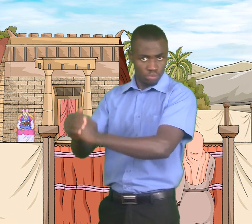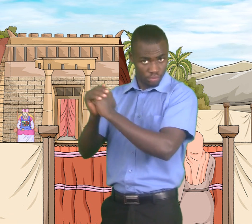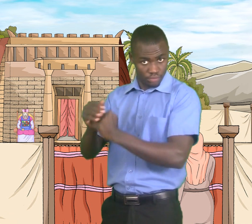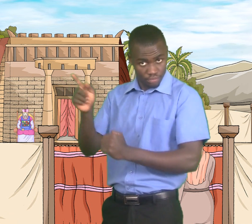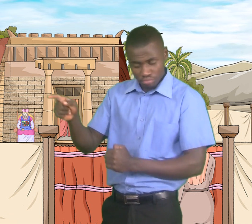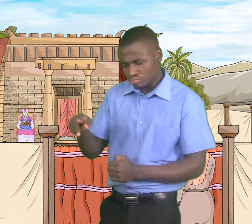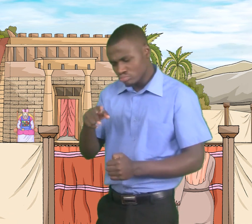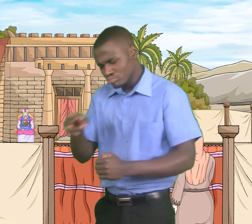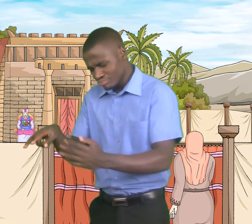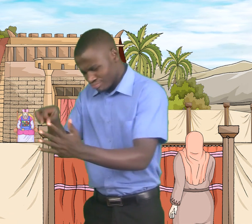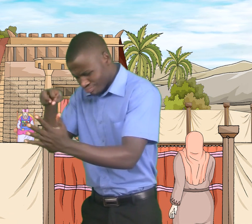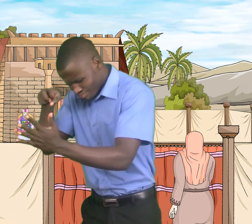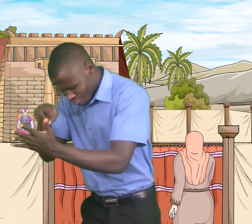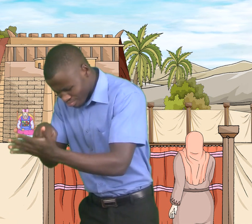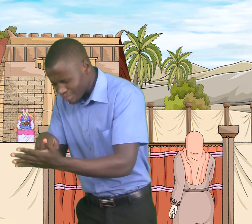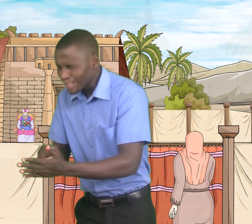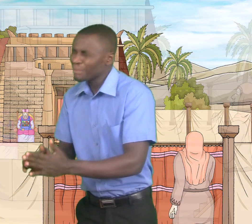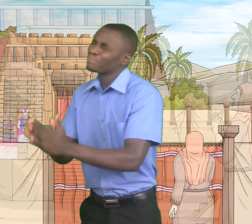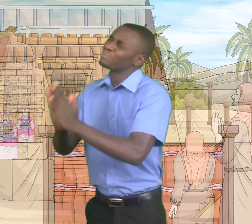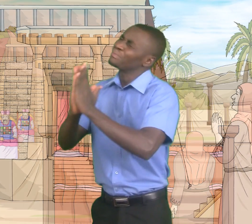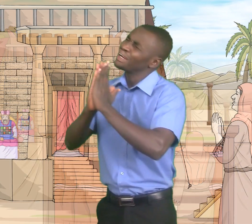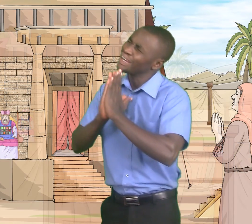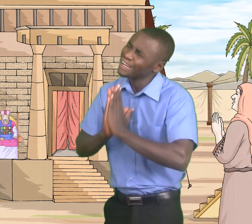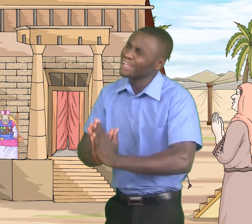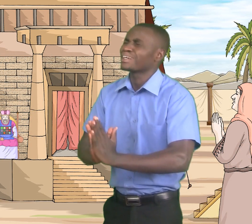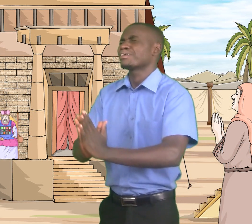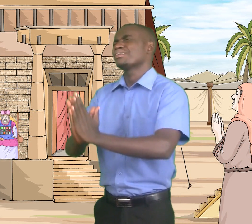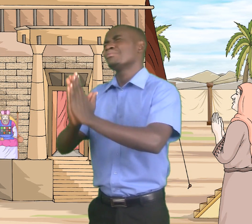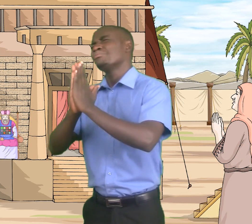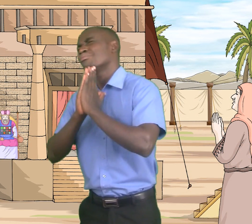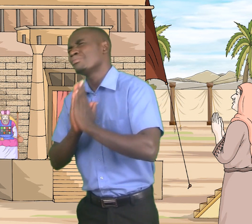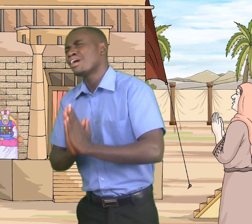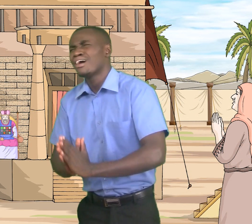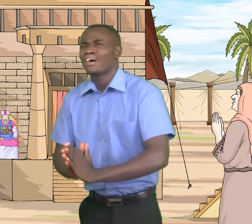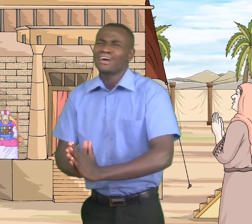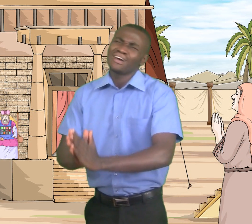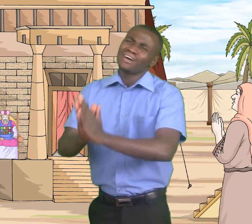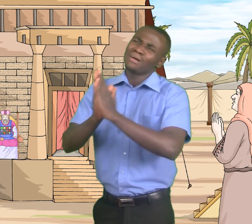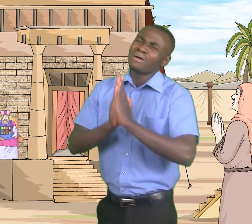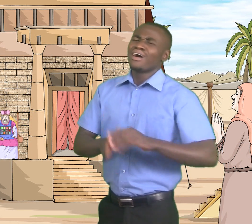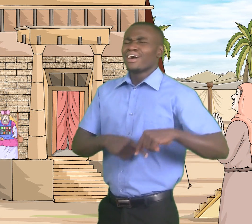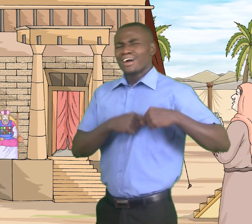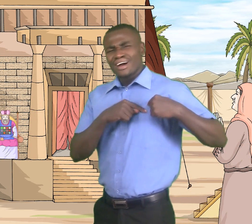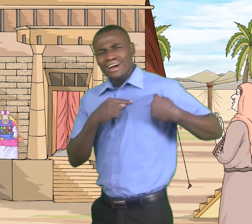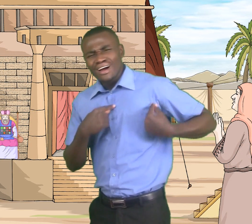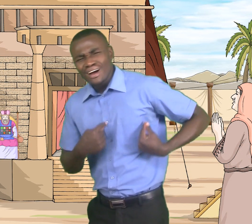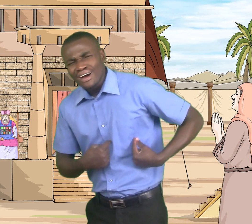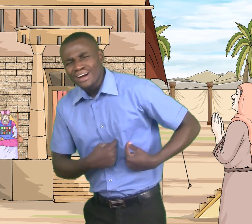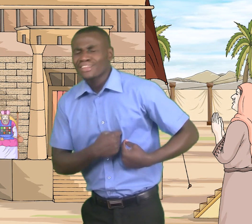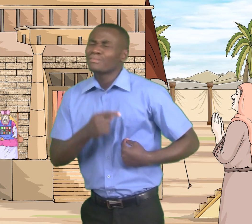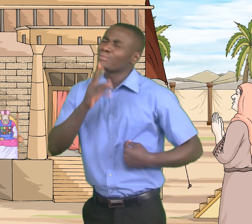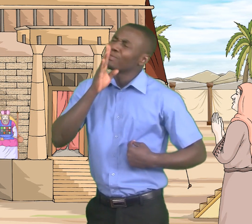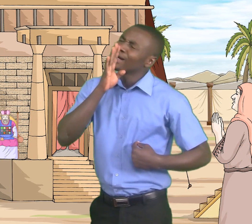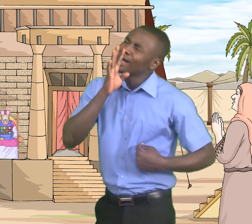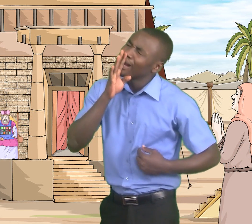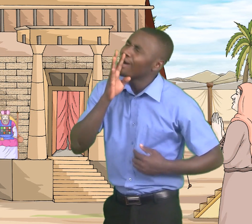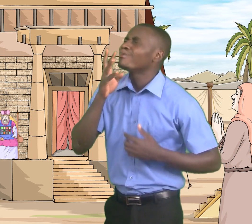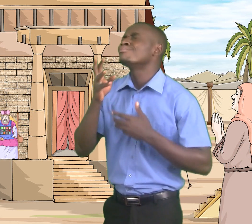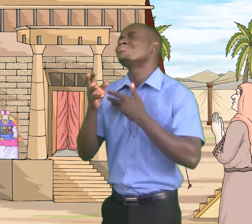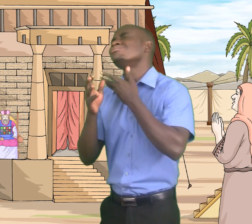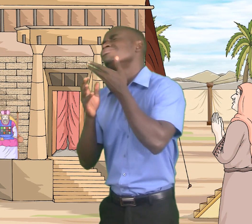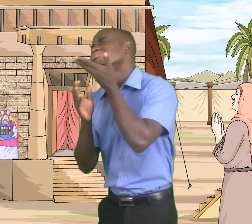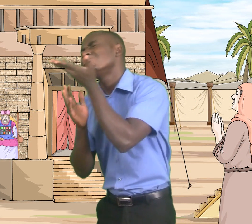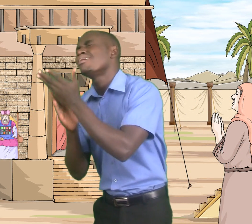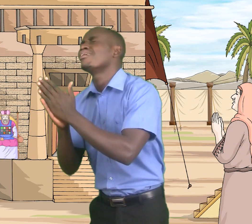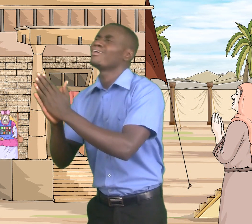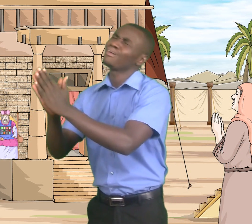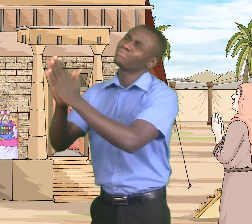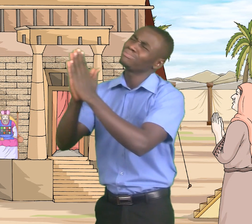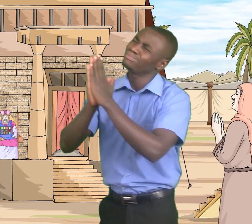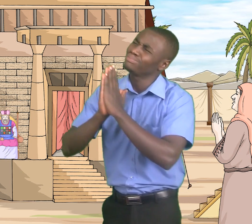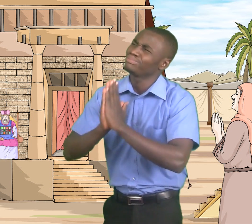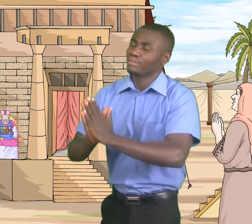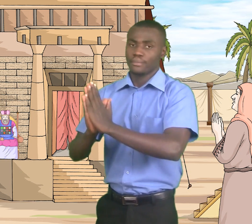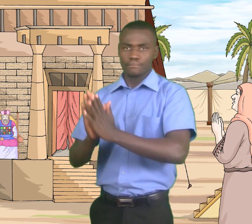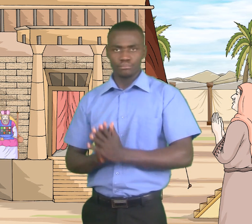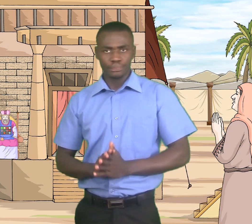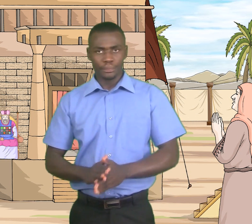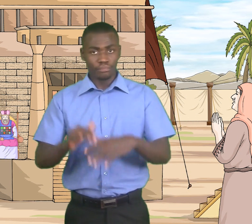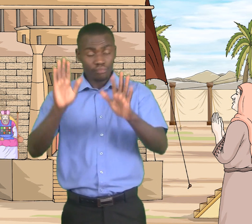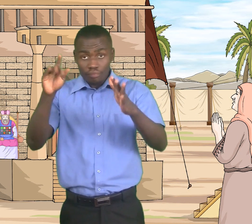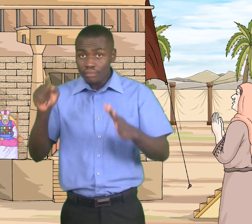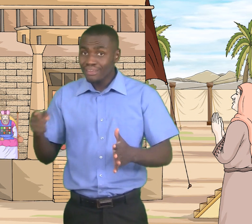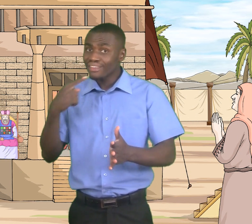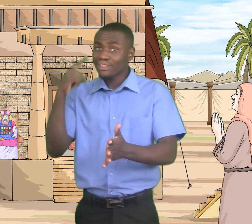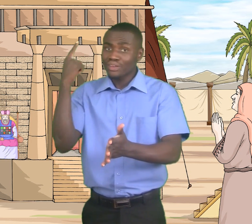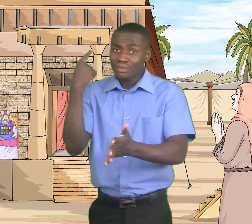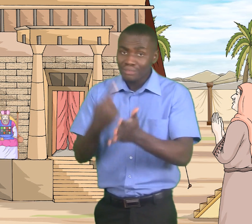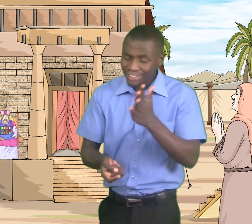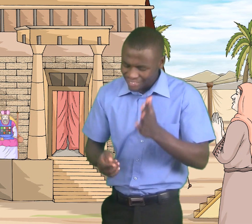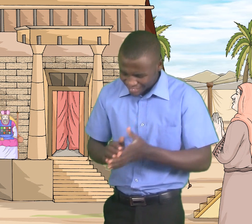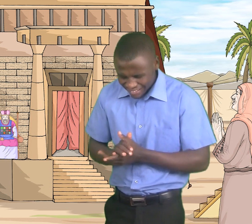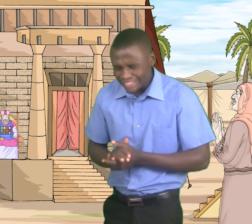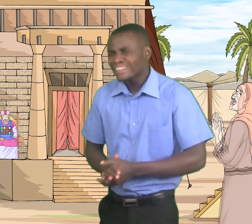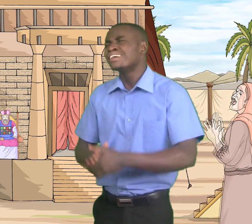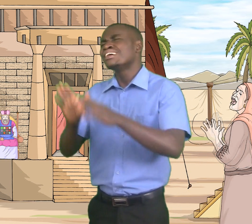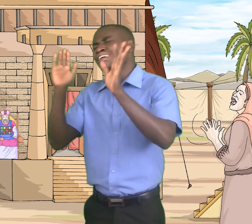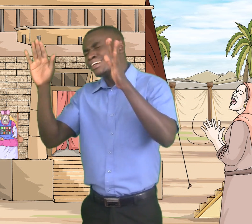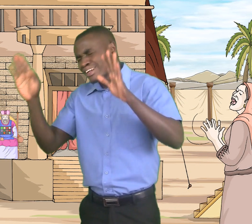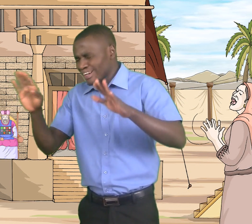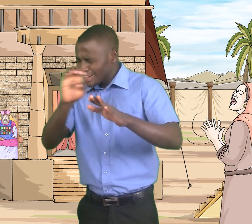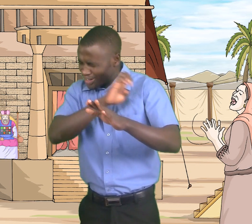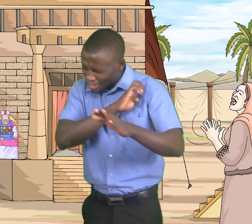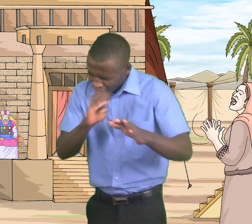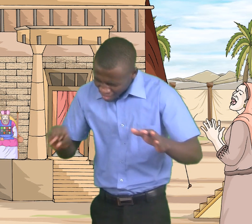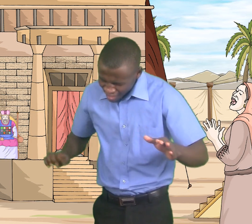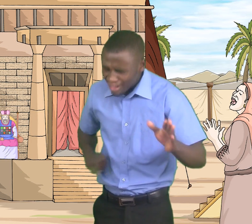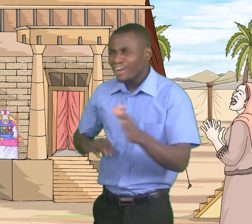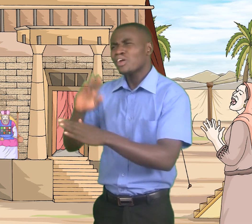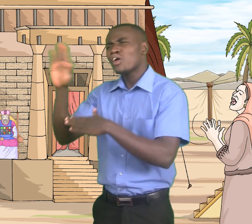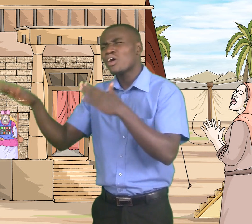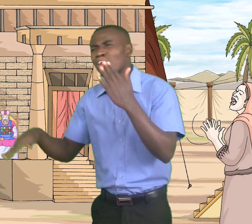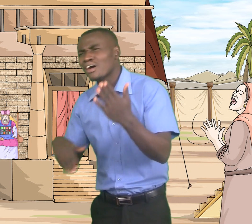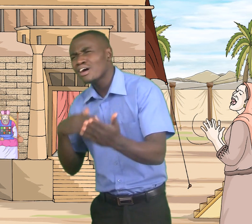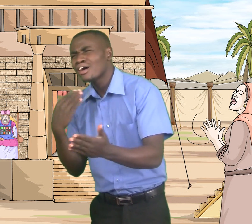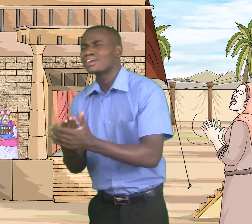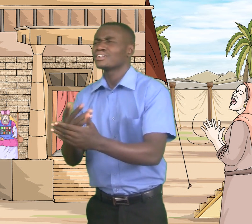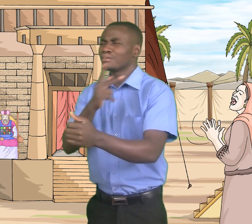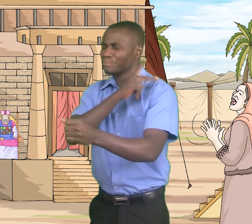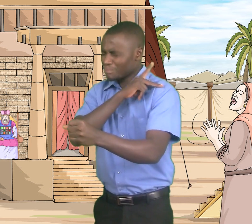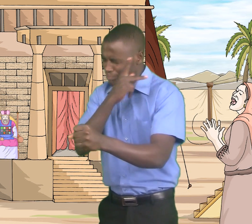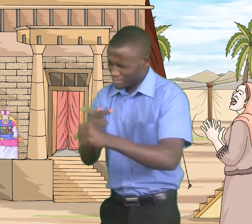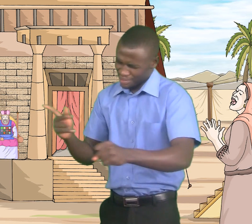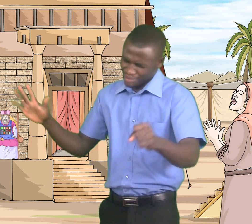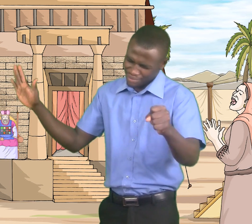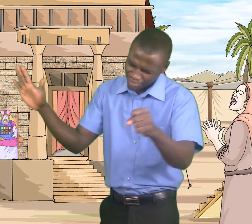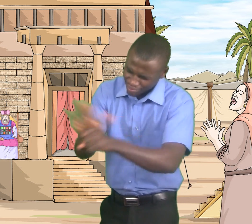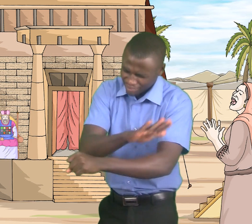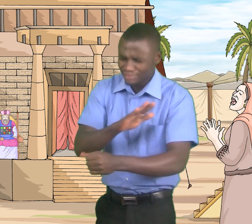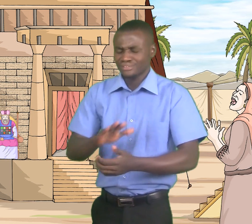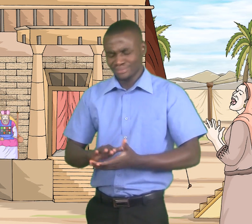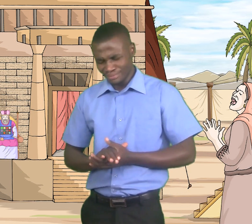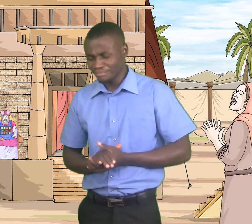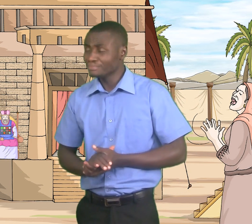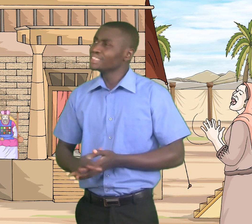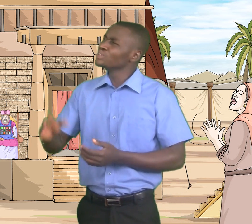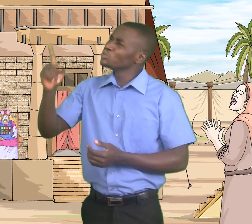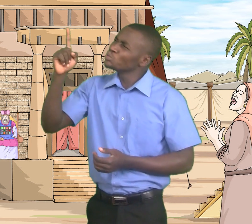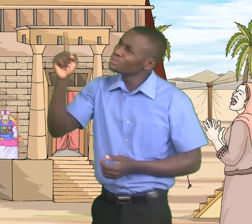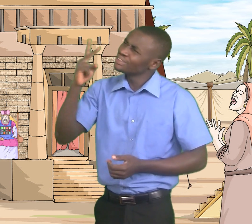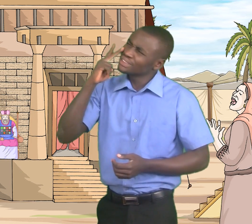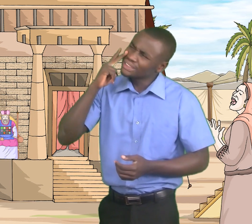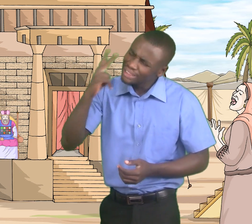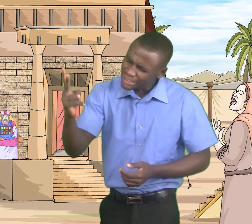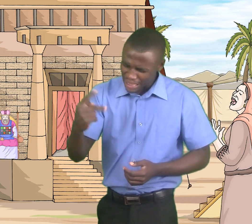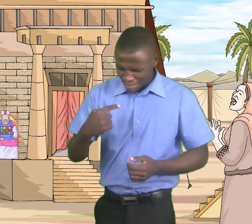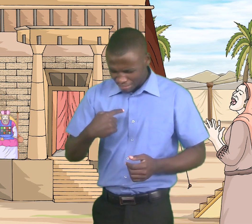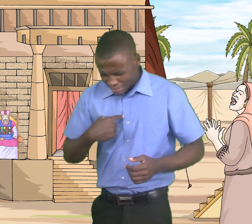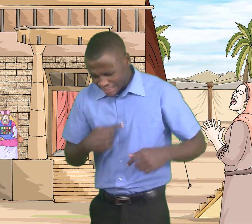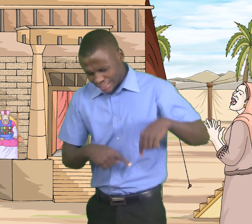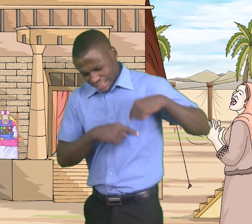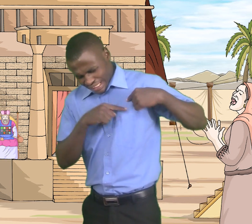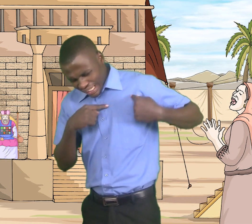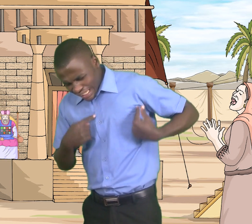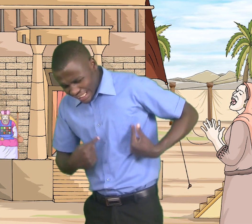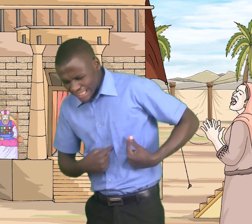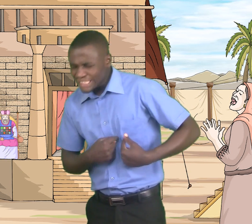In her bitter distress, Hannah prayed to the LORD and wept with many tears.